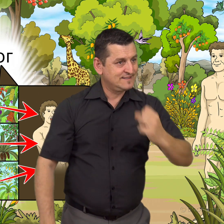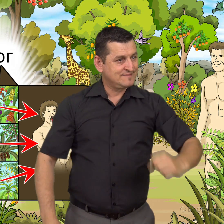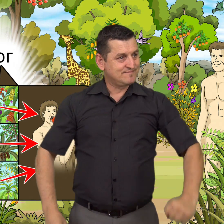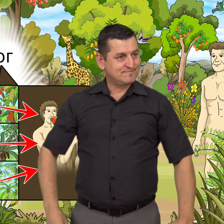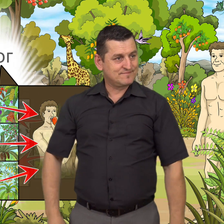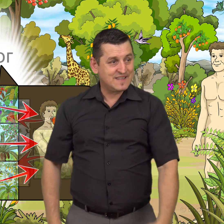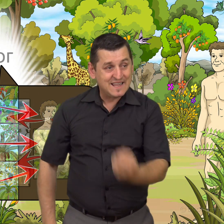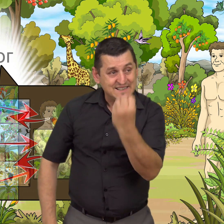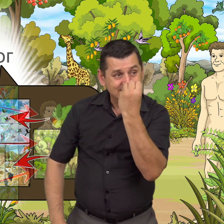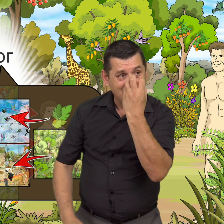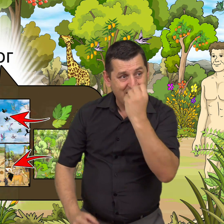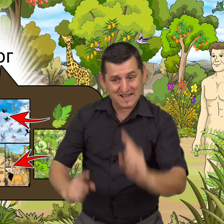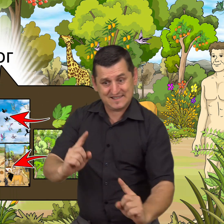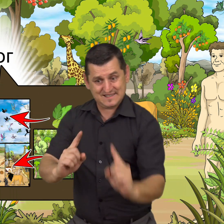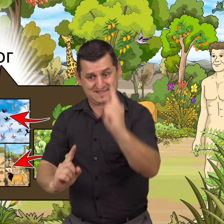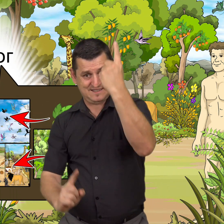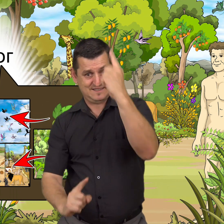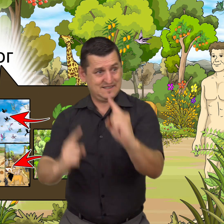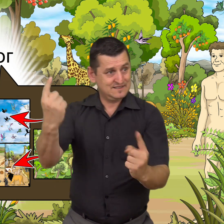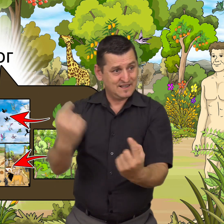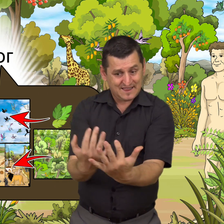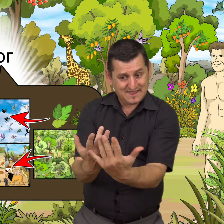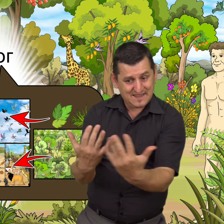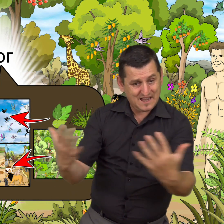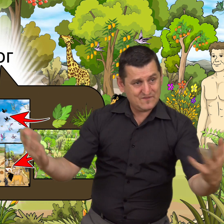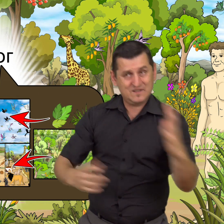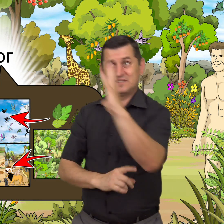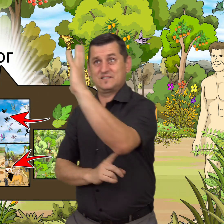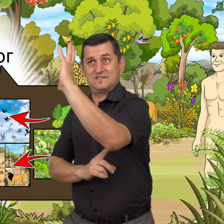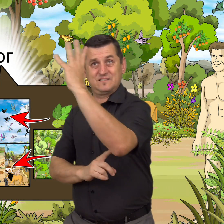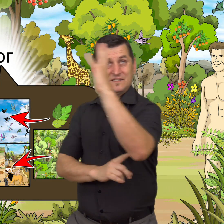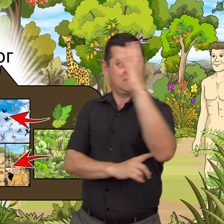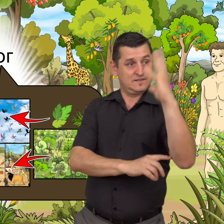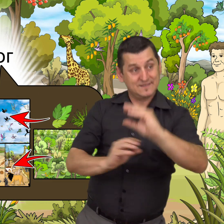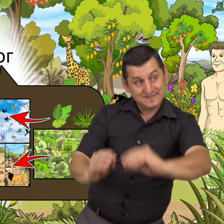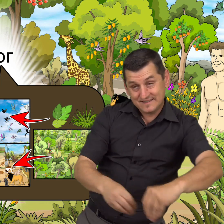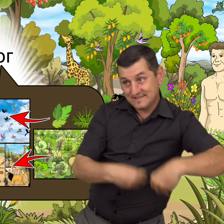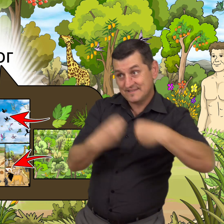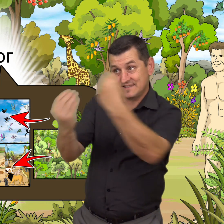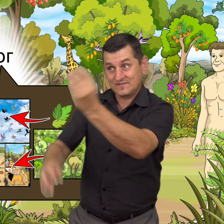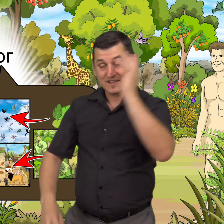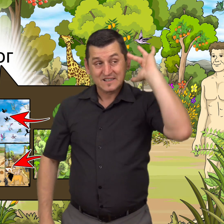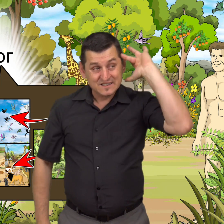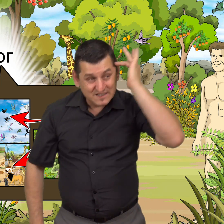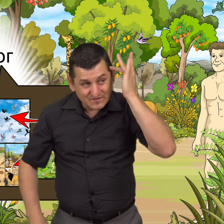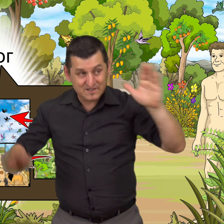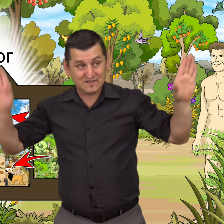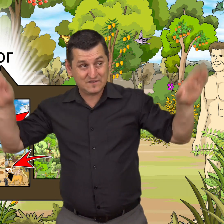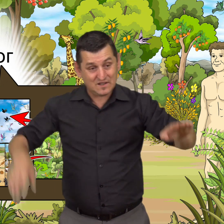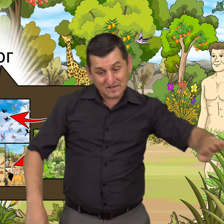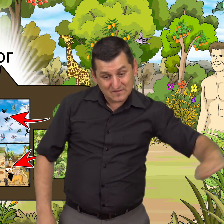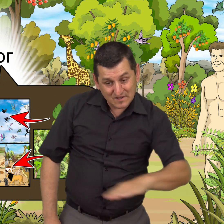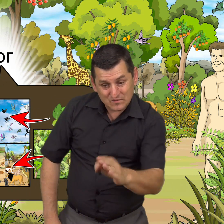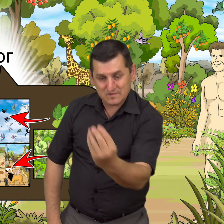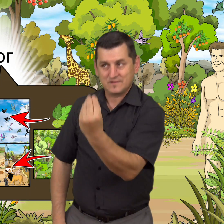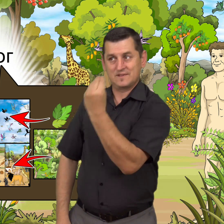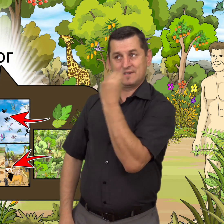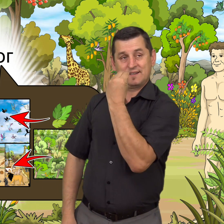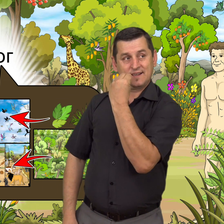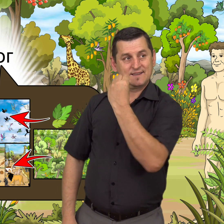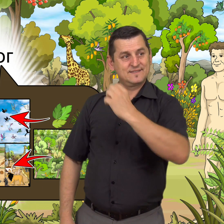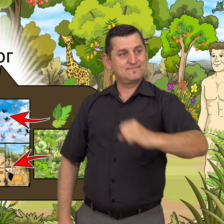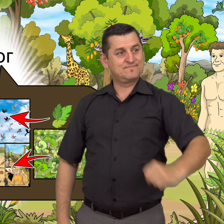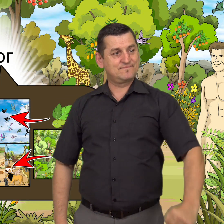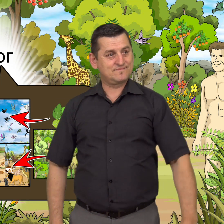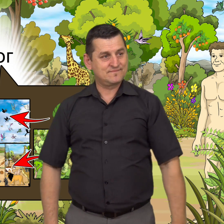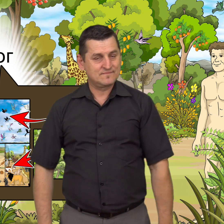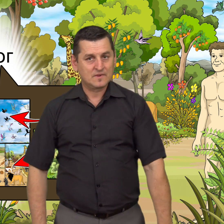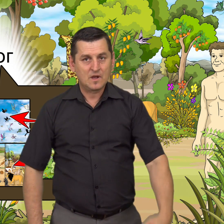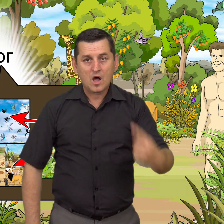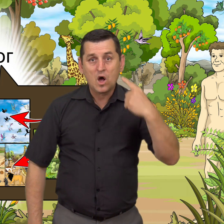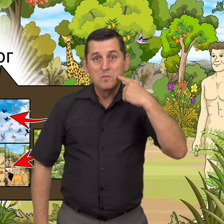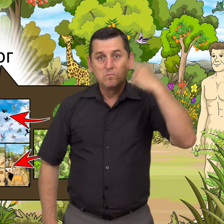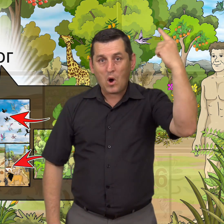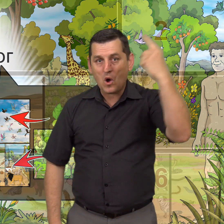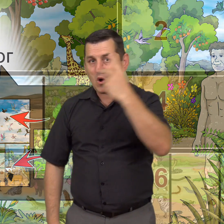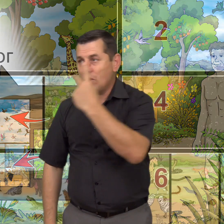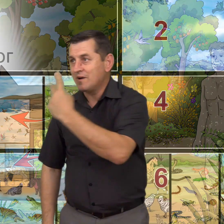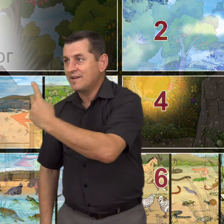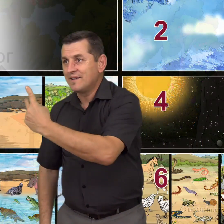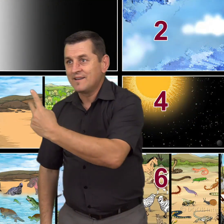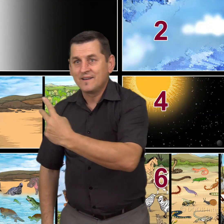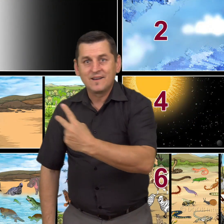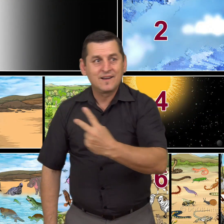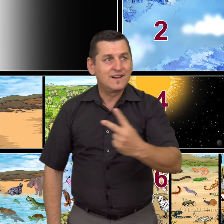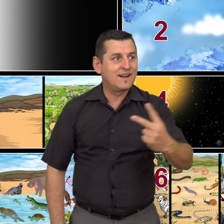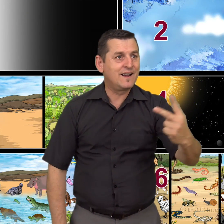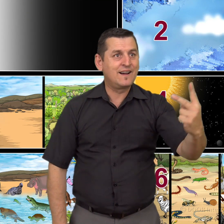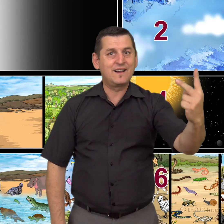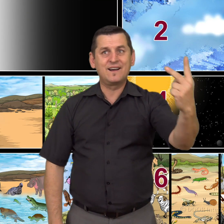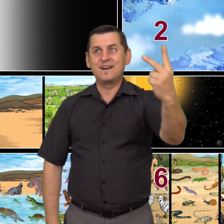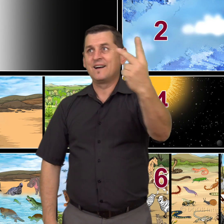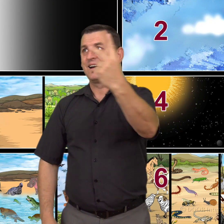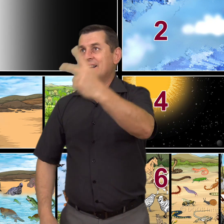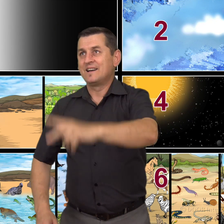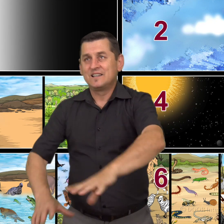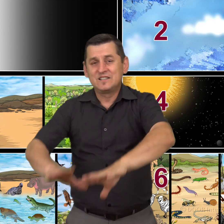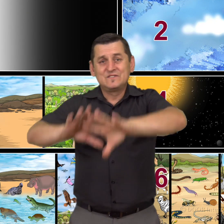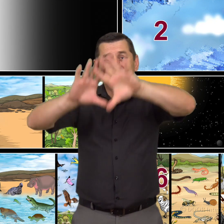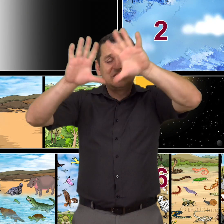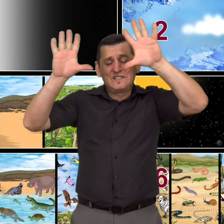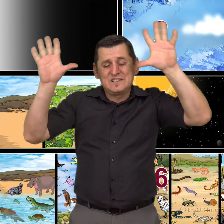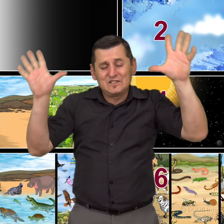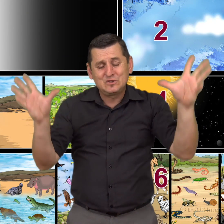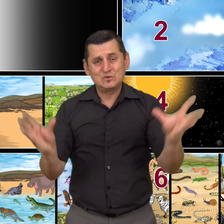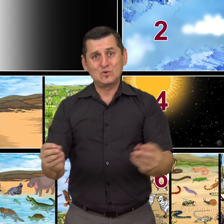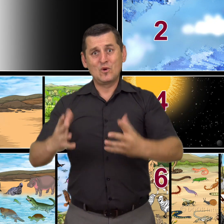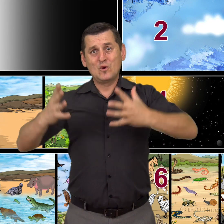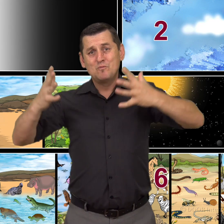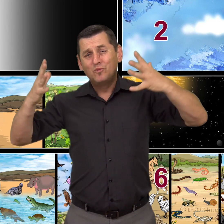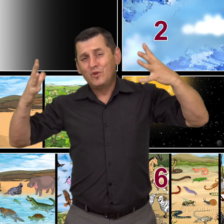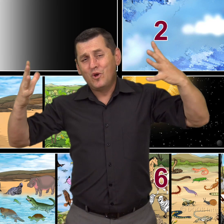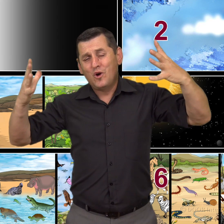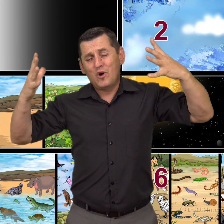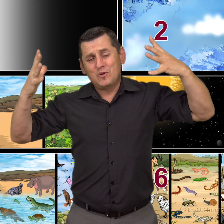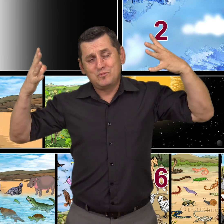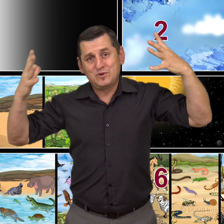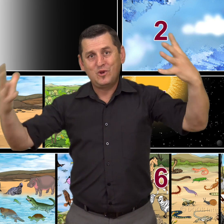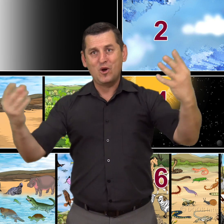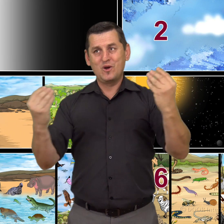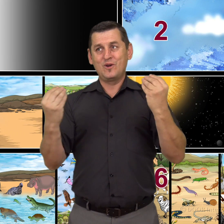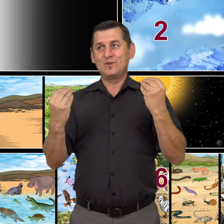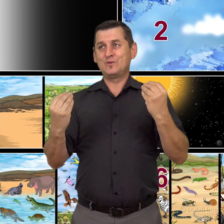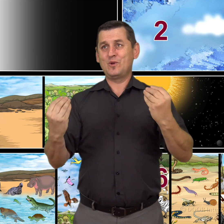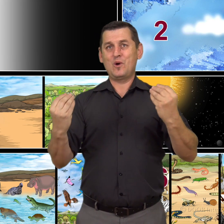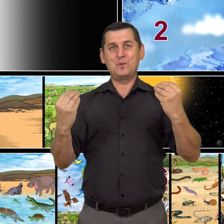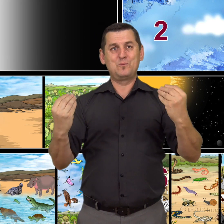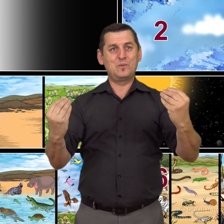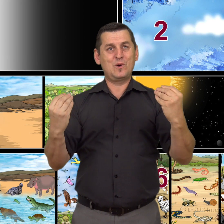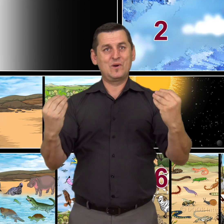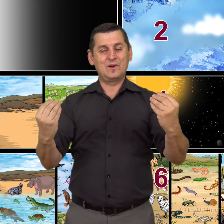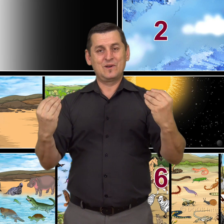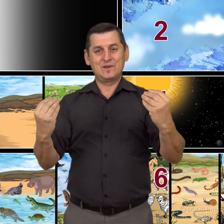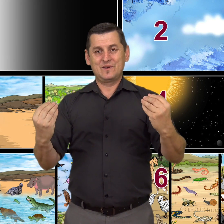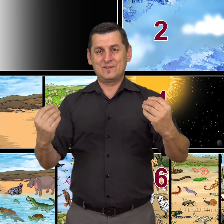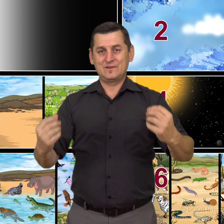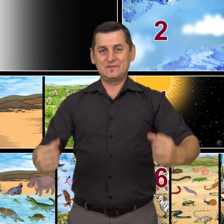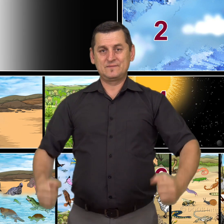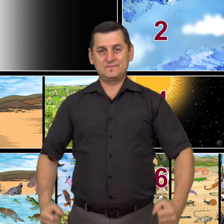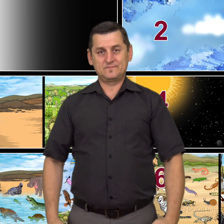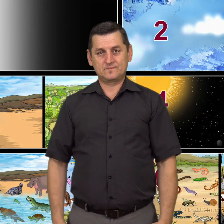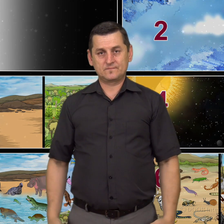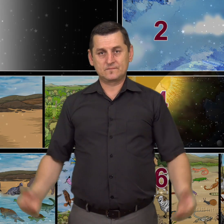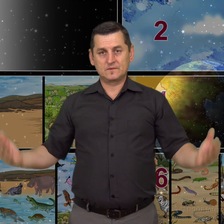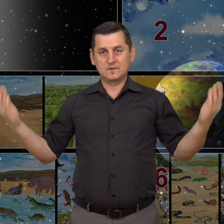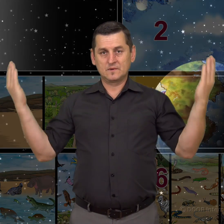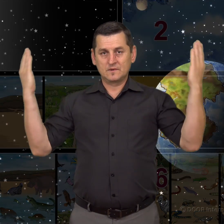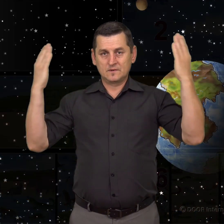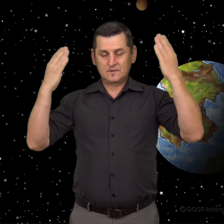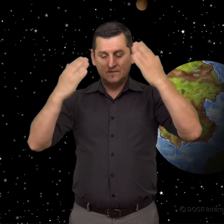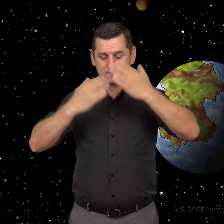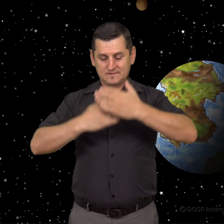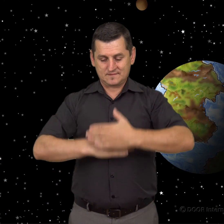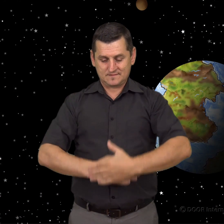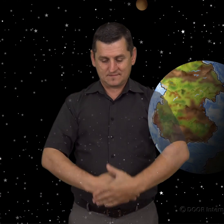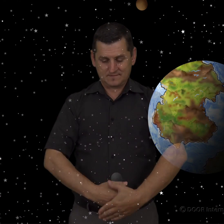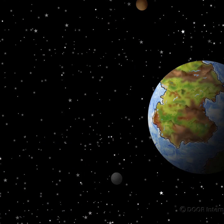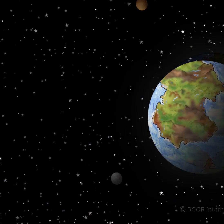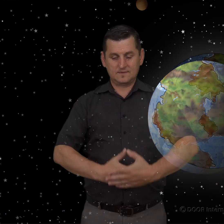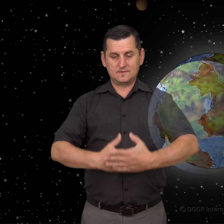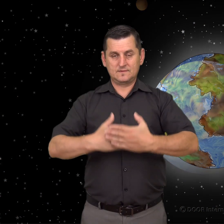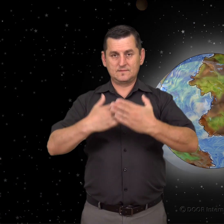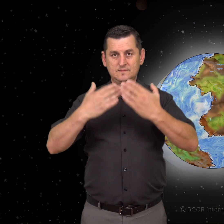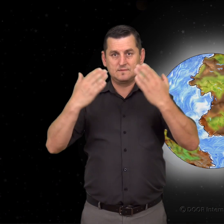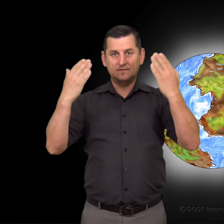And to every beast of the earth and every bird of the air and every creature that crawls upon the earth—everything that has the breath of life in it—I have given every green plant for food.” And it was so. And God looked upon all that He had made, and indeed, it was very good.